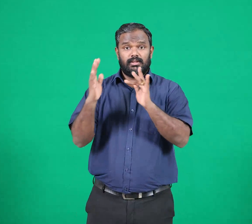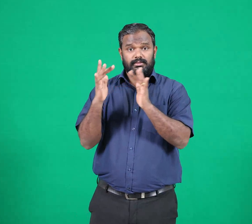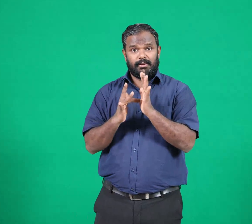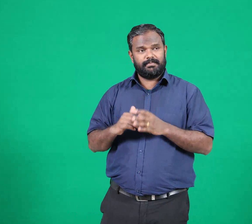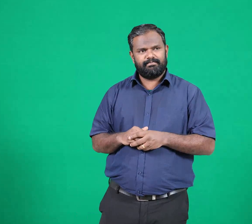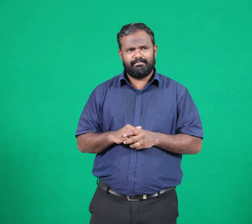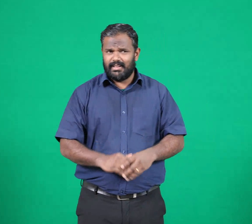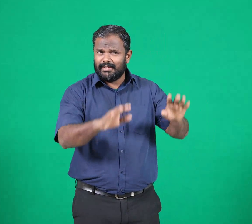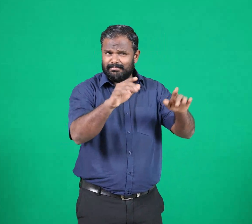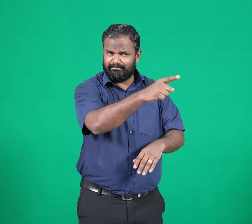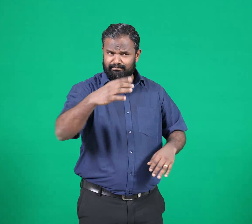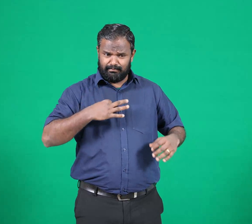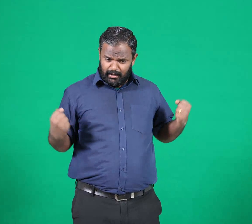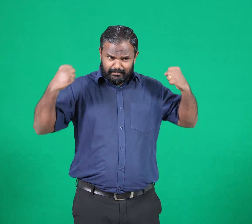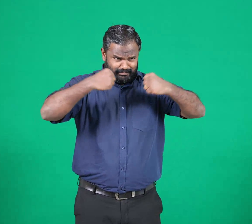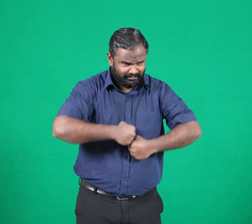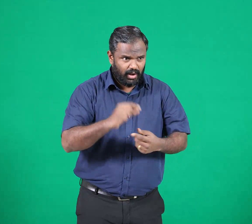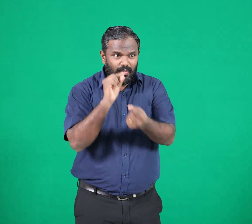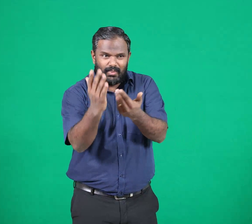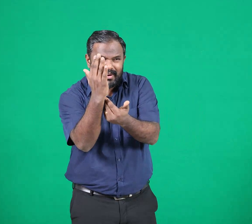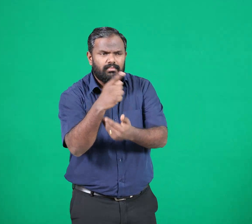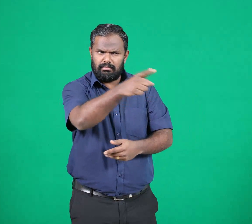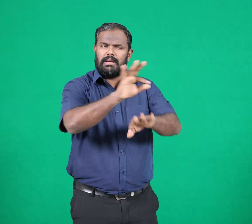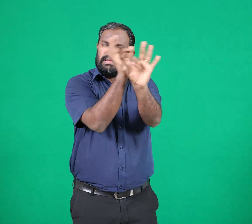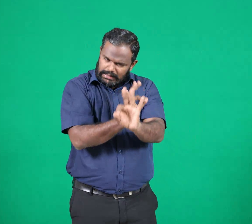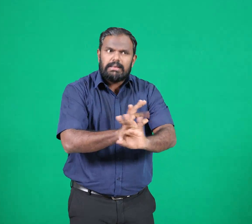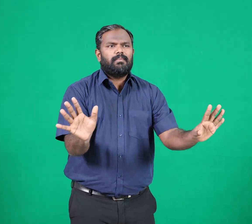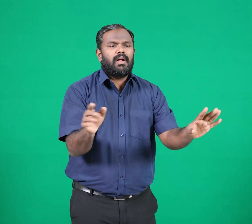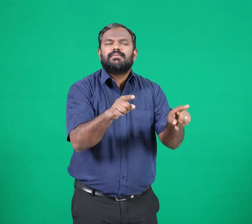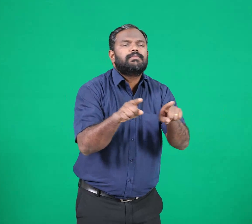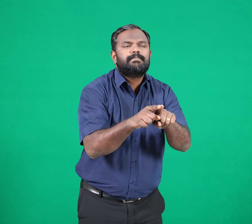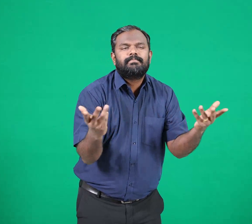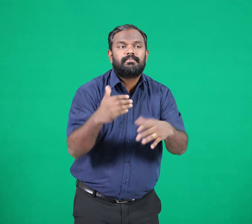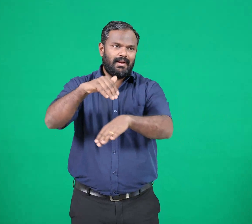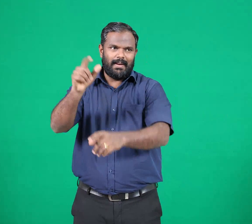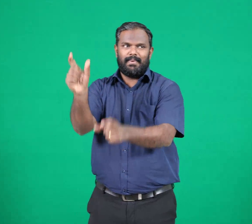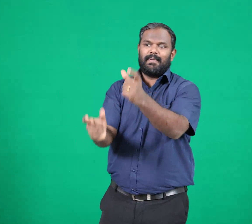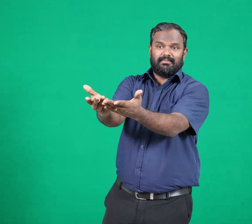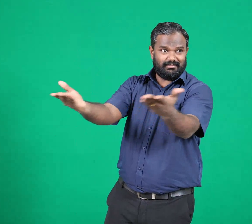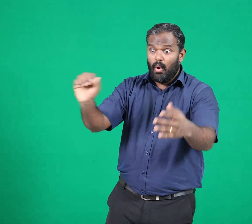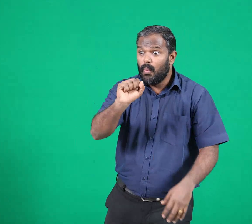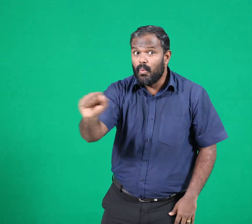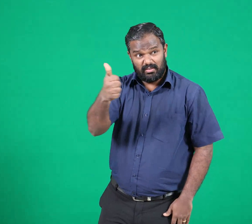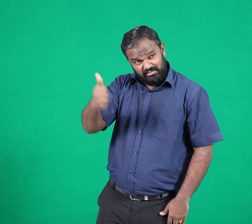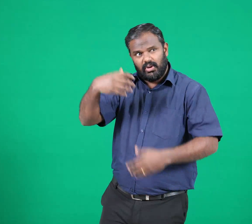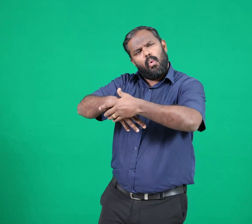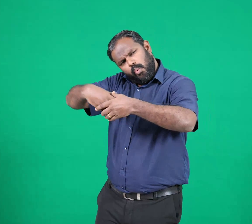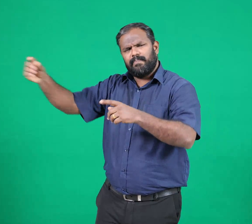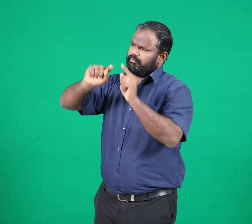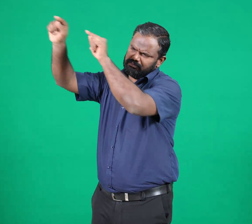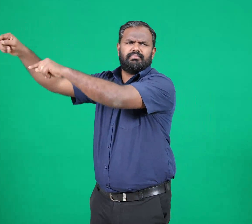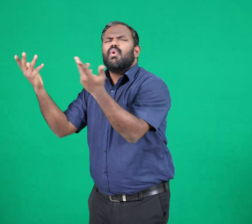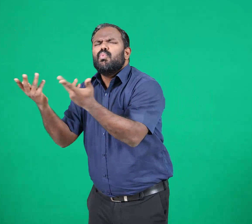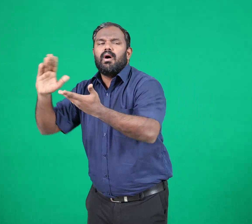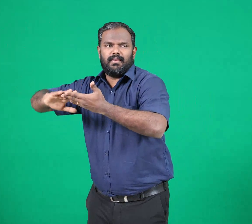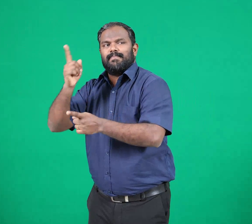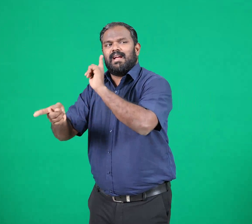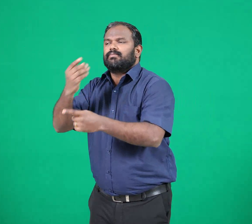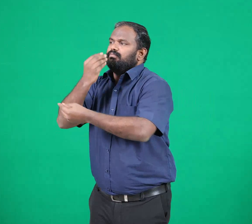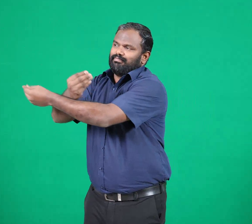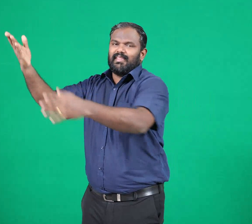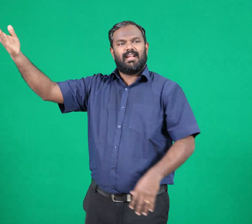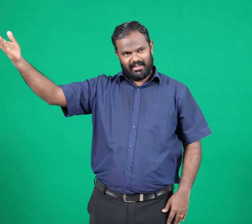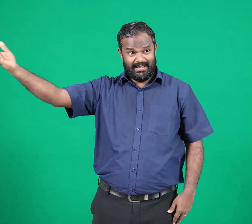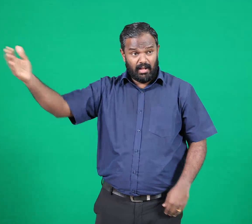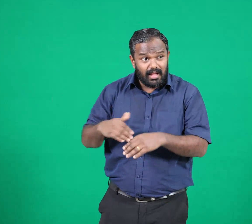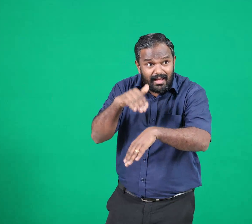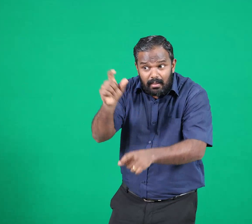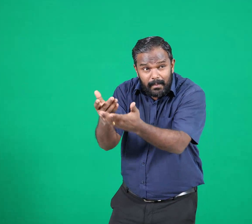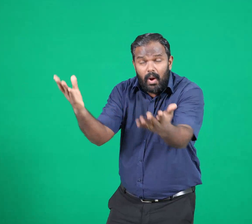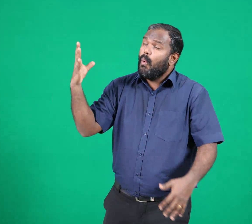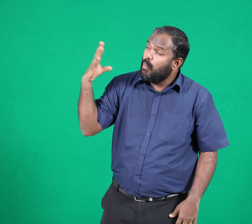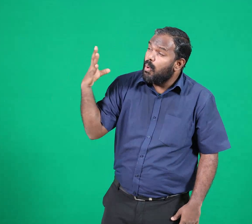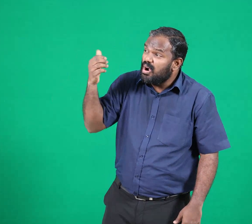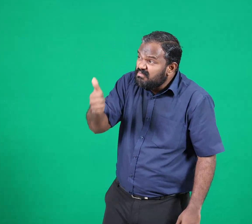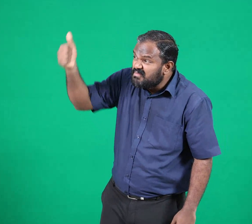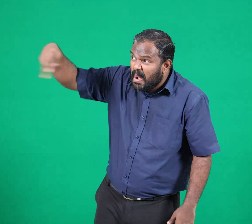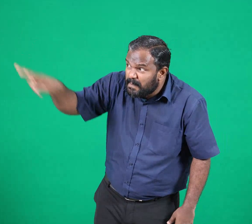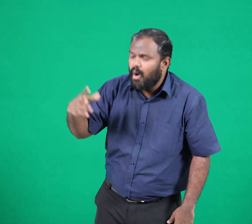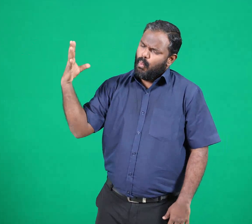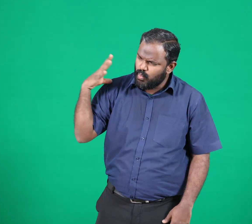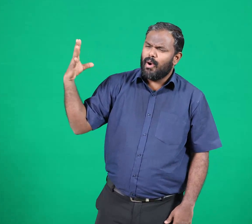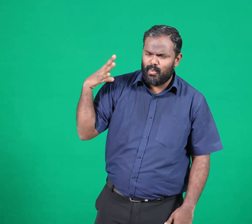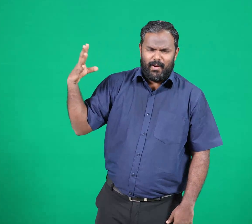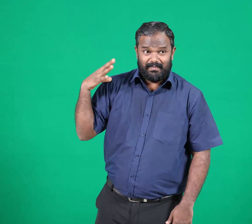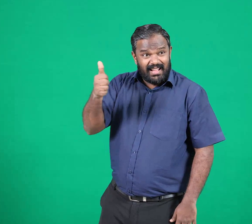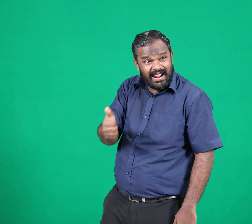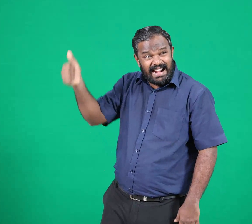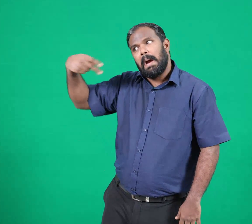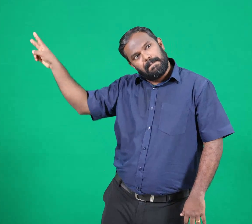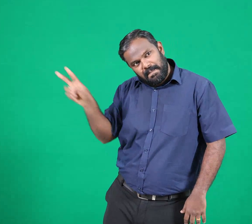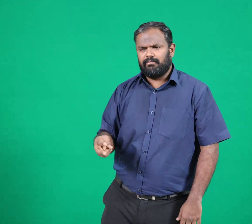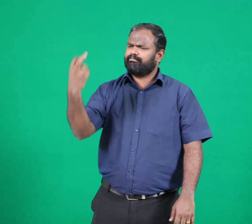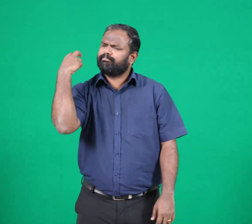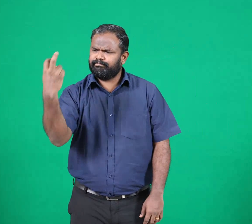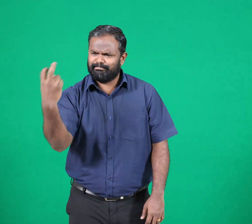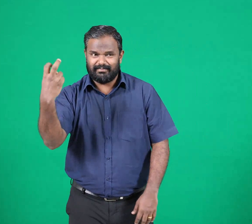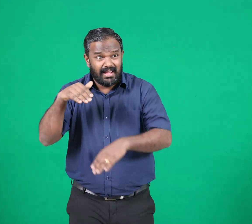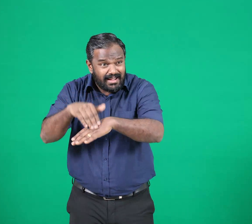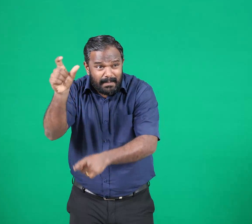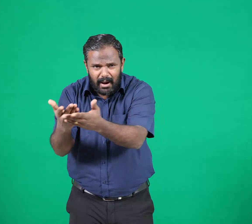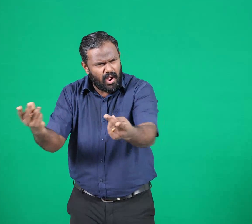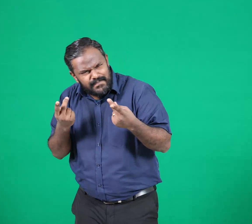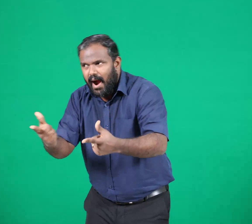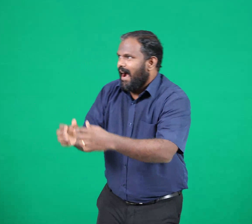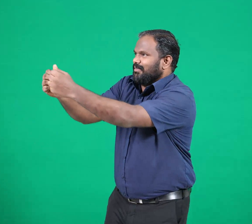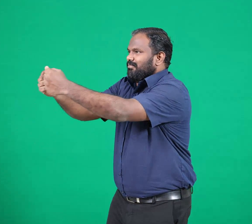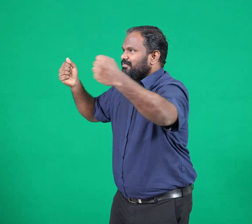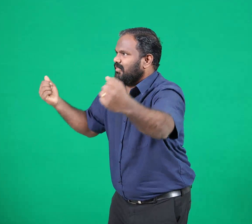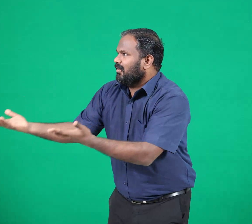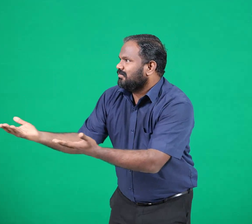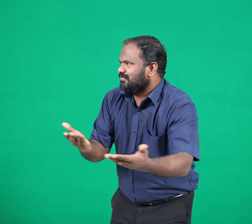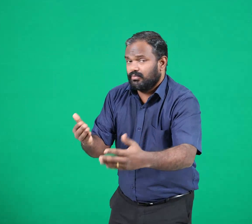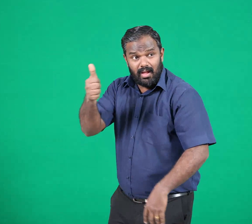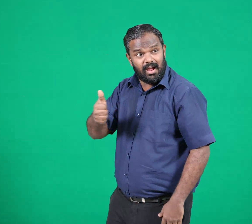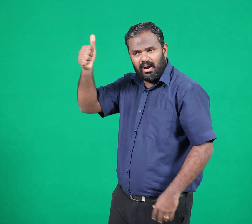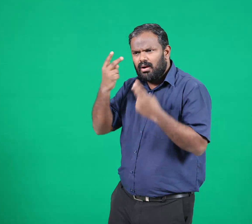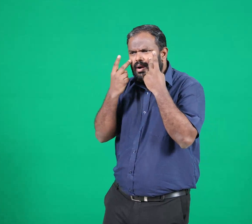Then you will be like servants waiting for their master to return from the wedding banquet, so that when he comes and knocks, they can open the door for him at once.